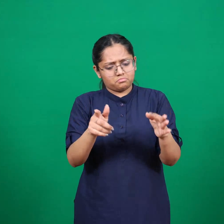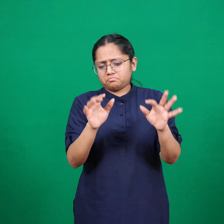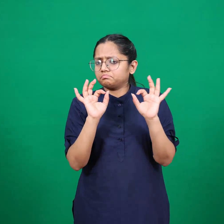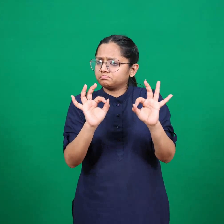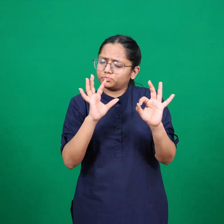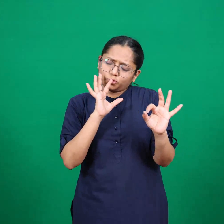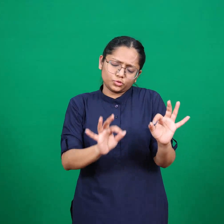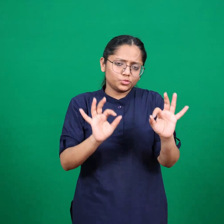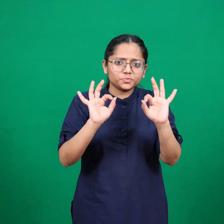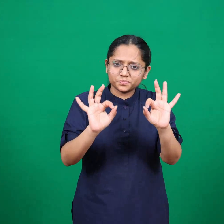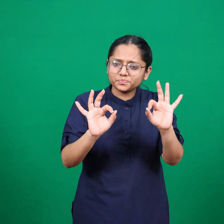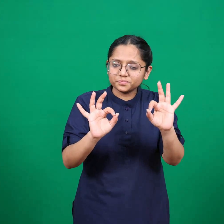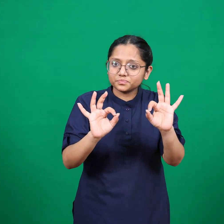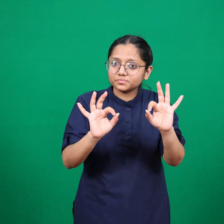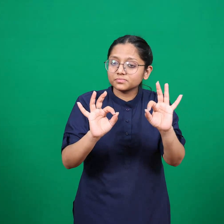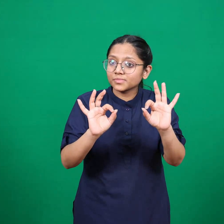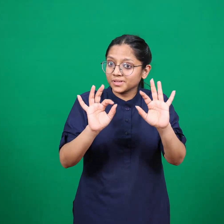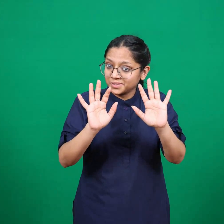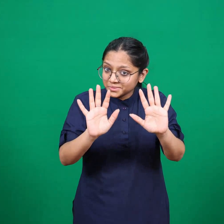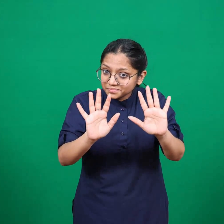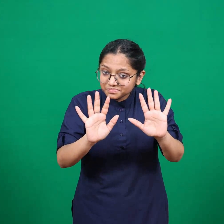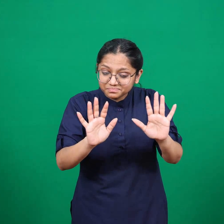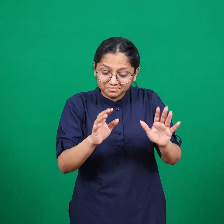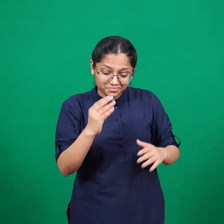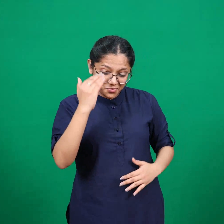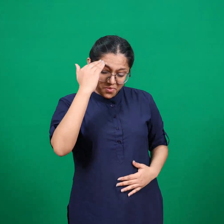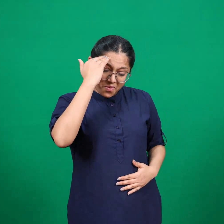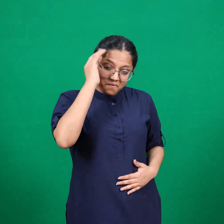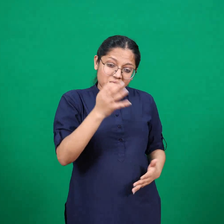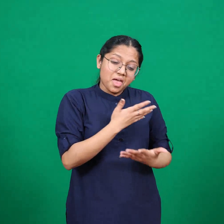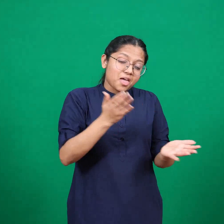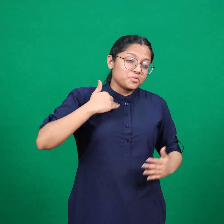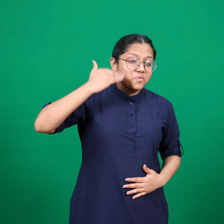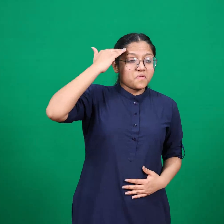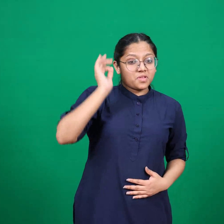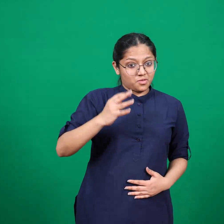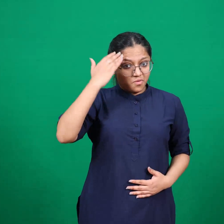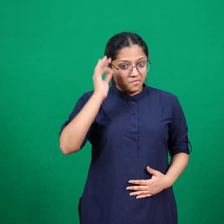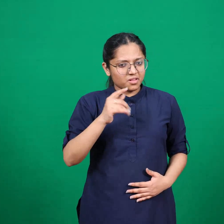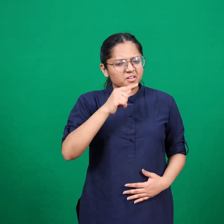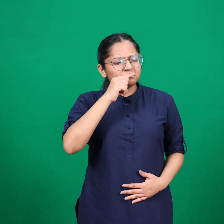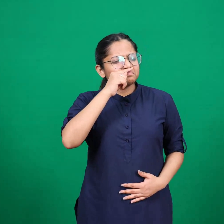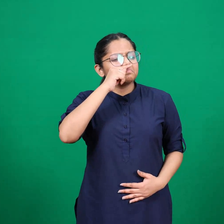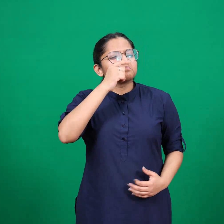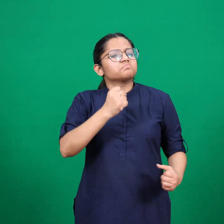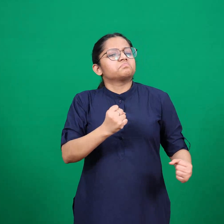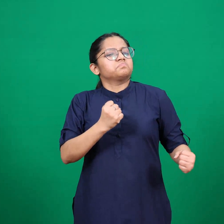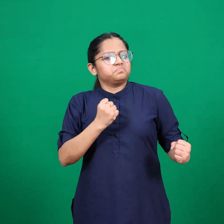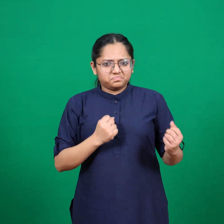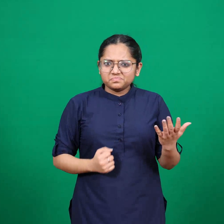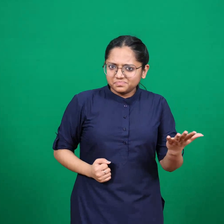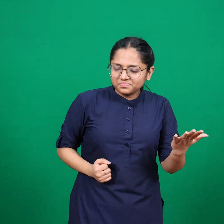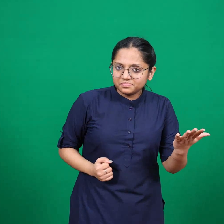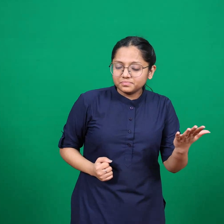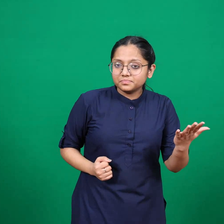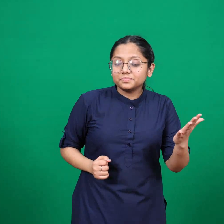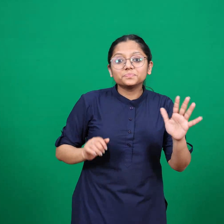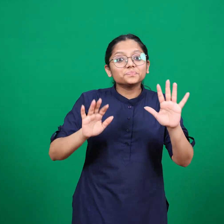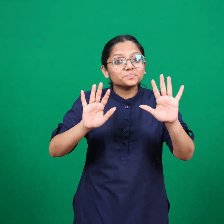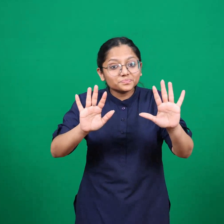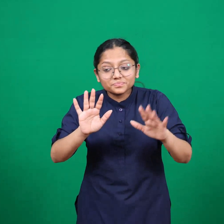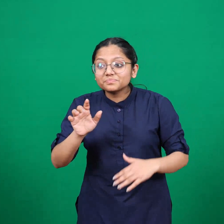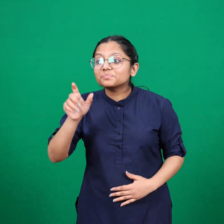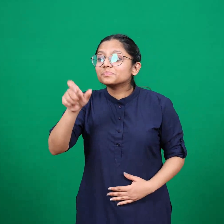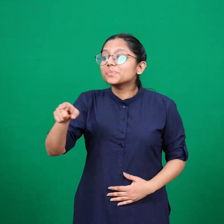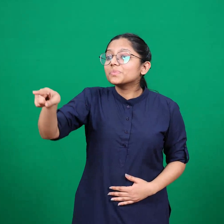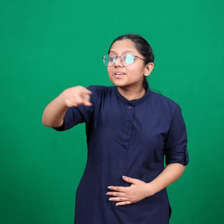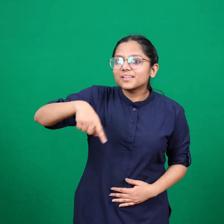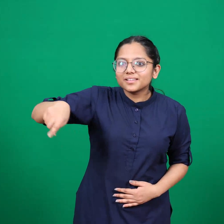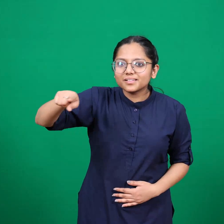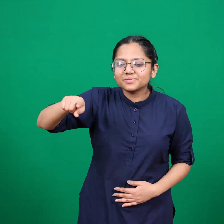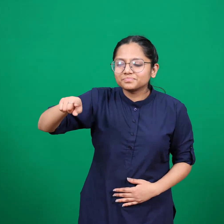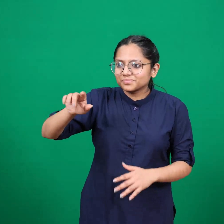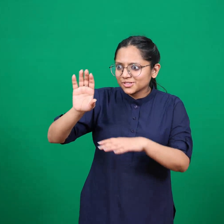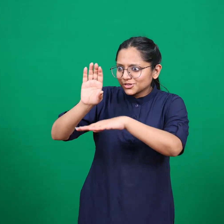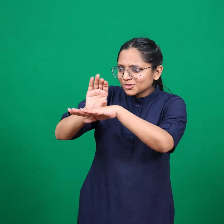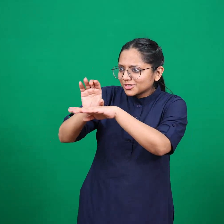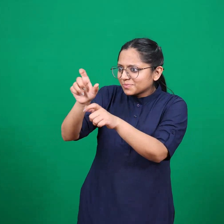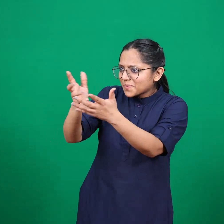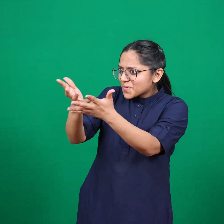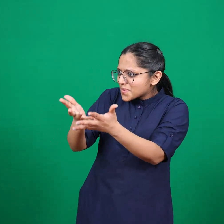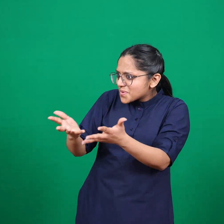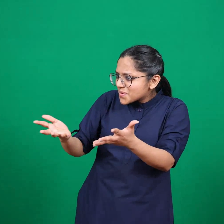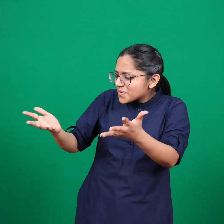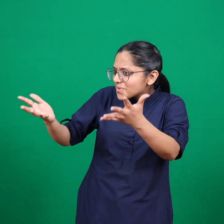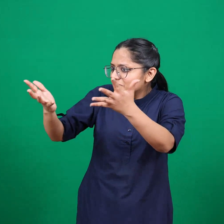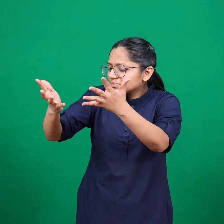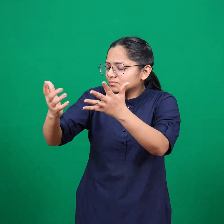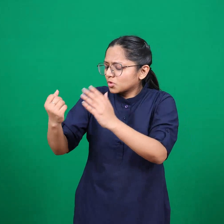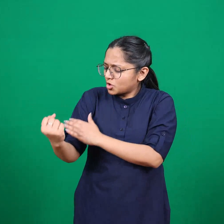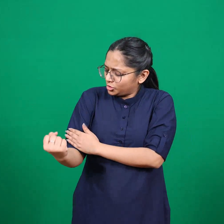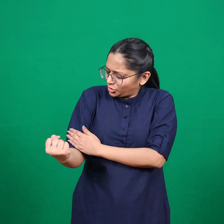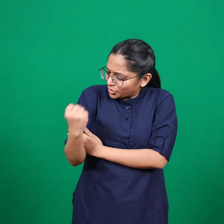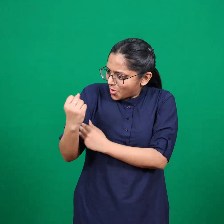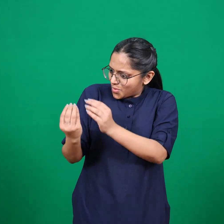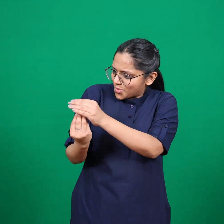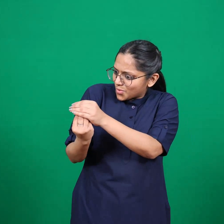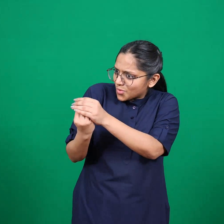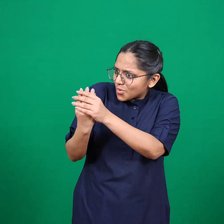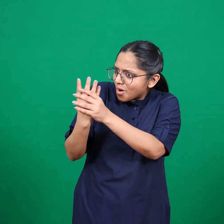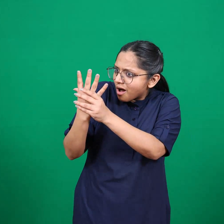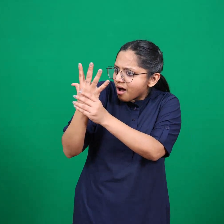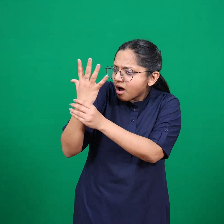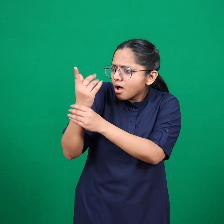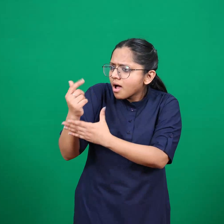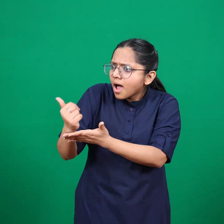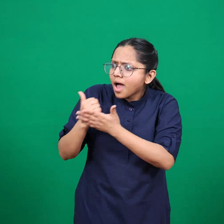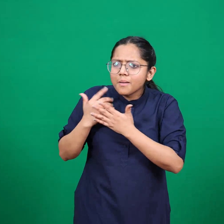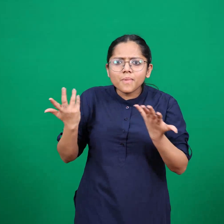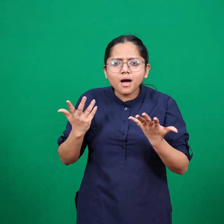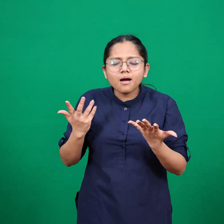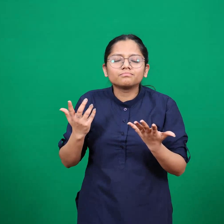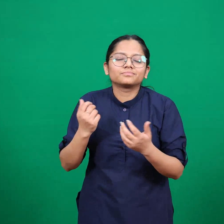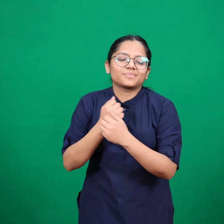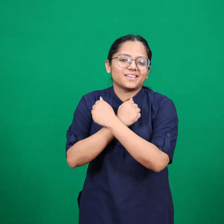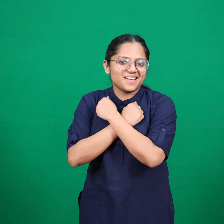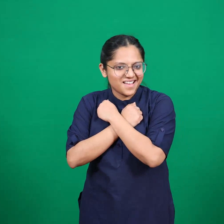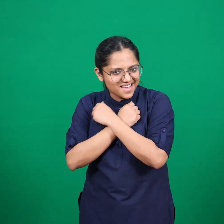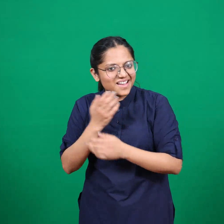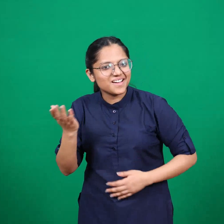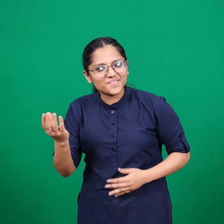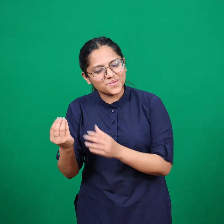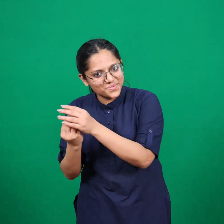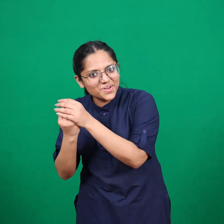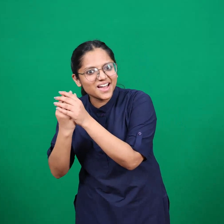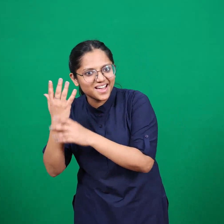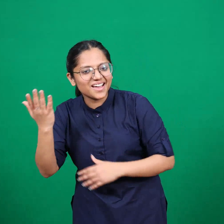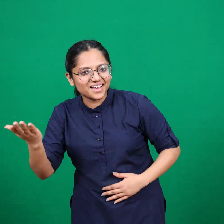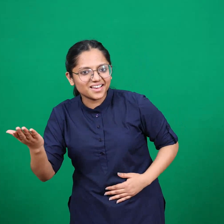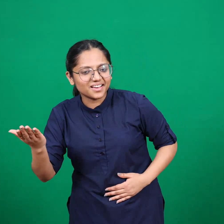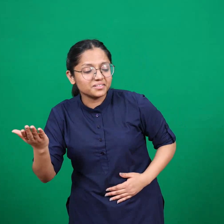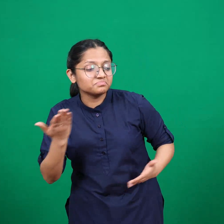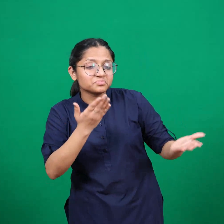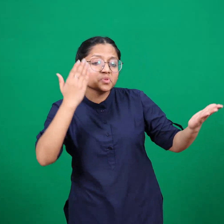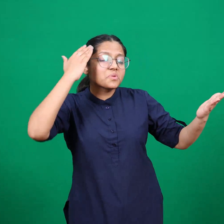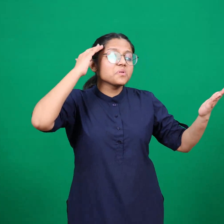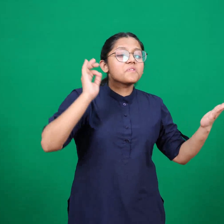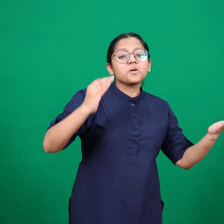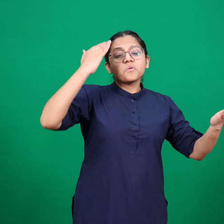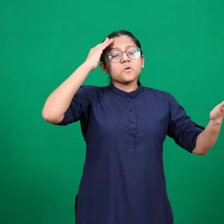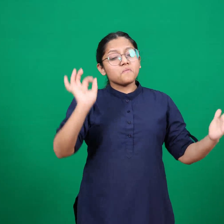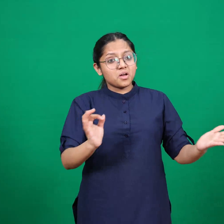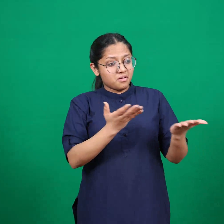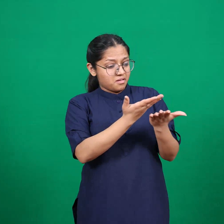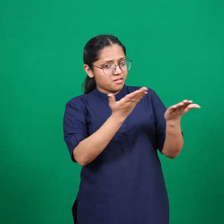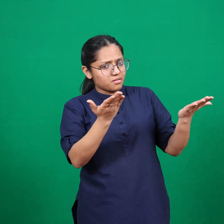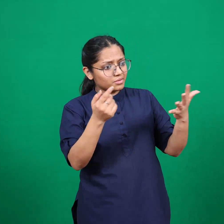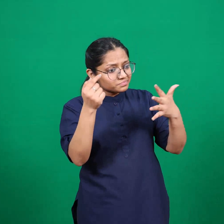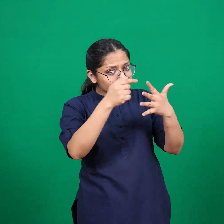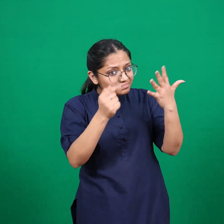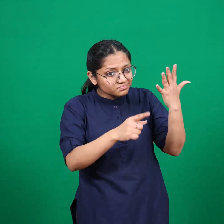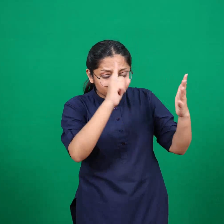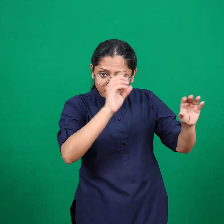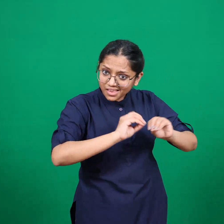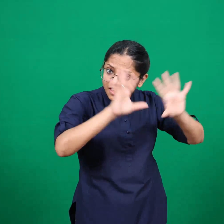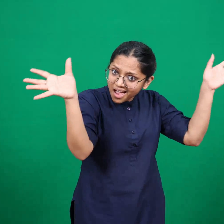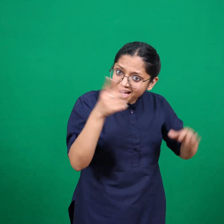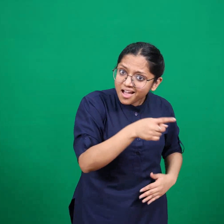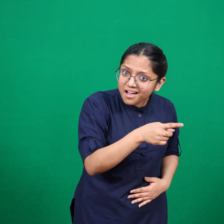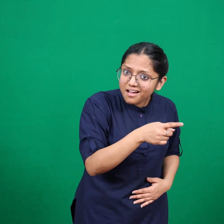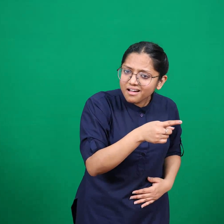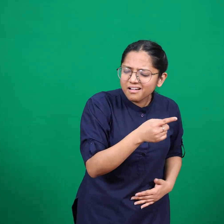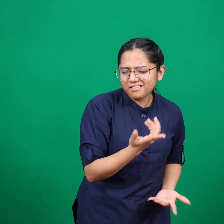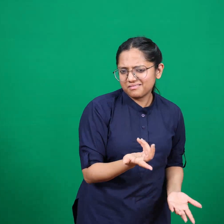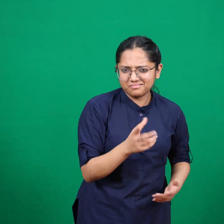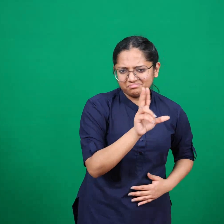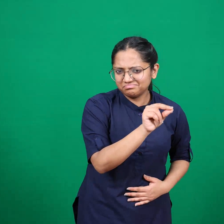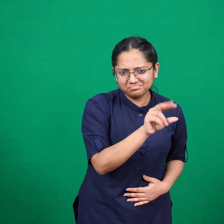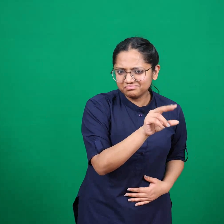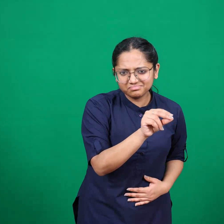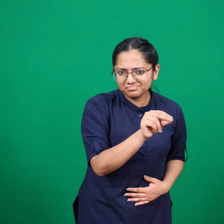The one who thinks he knows something does not yet know as he ought to know.